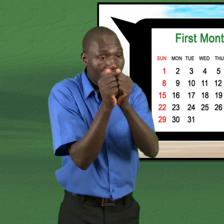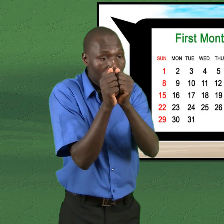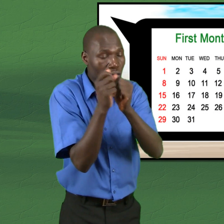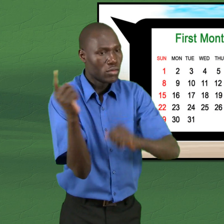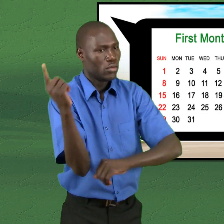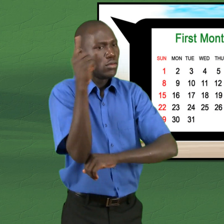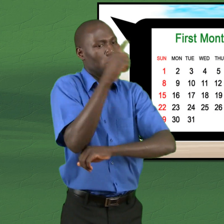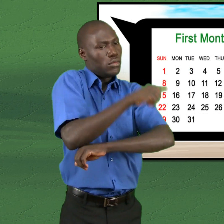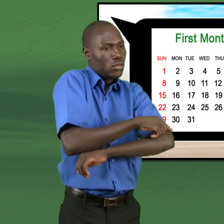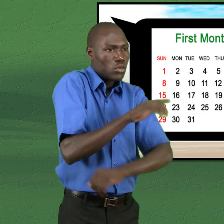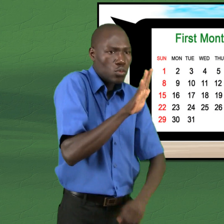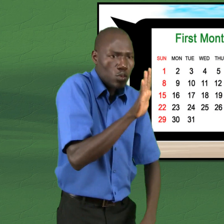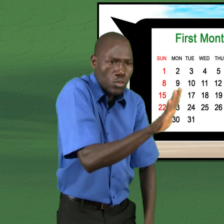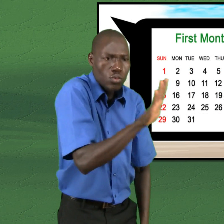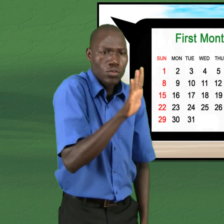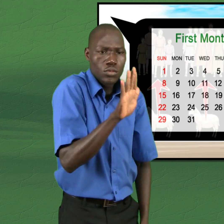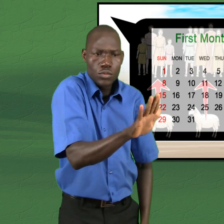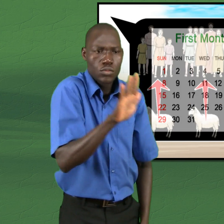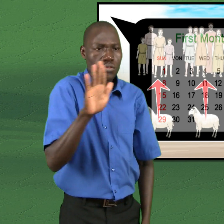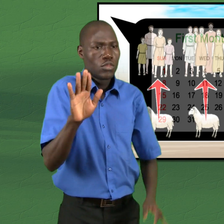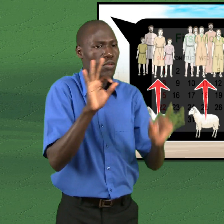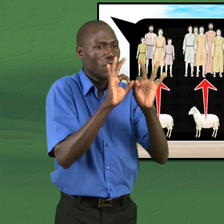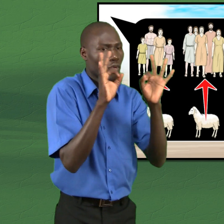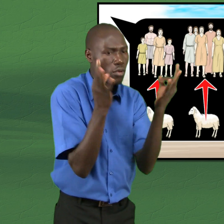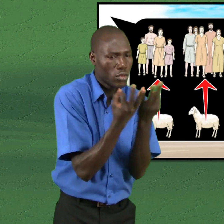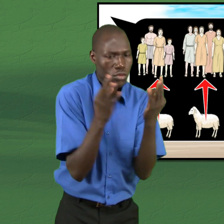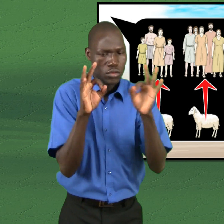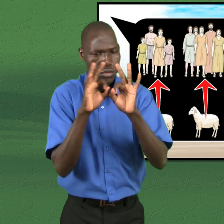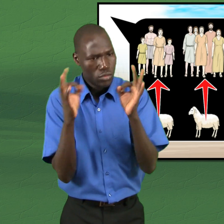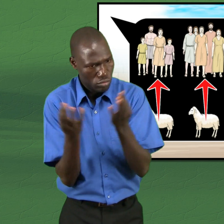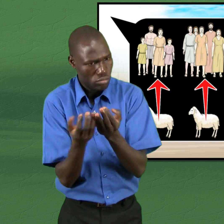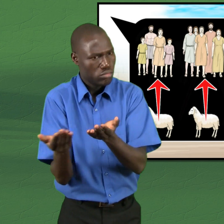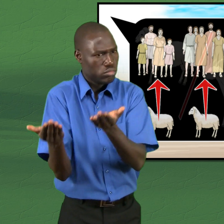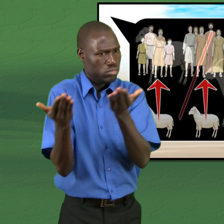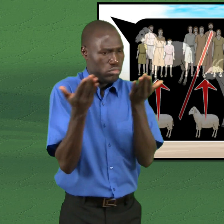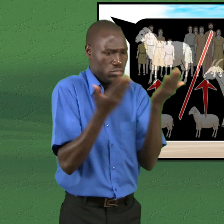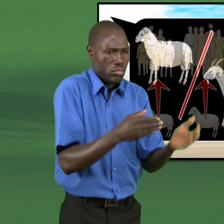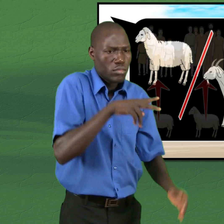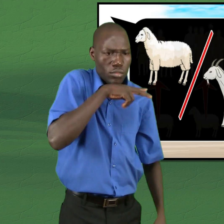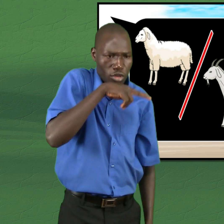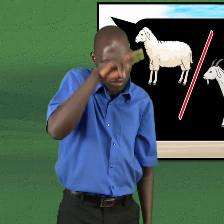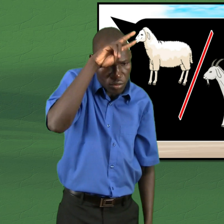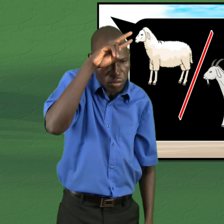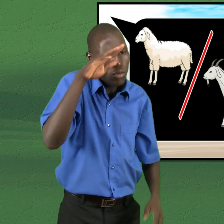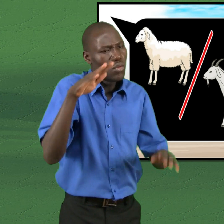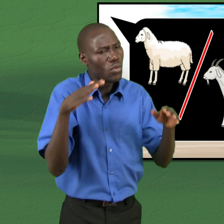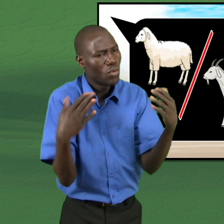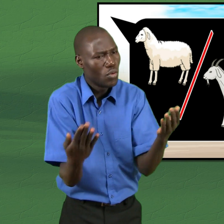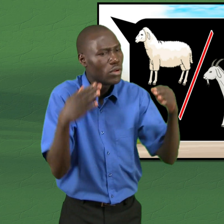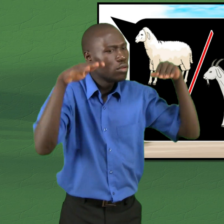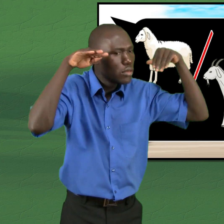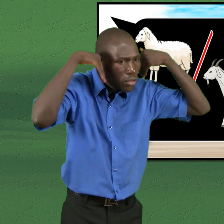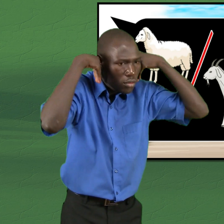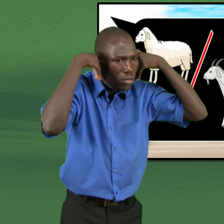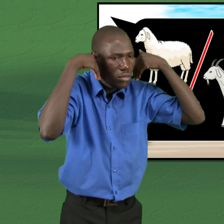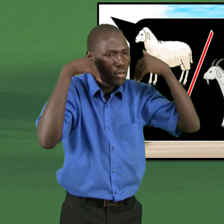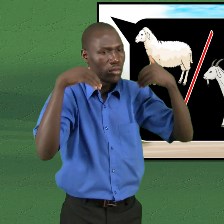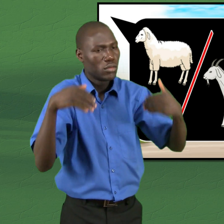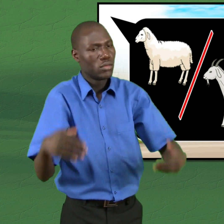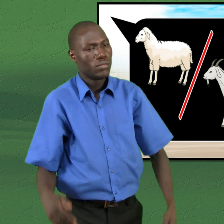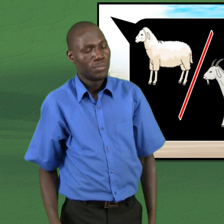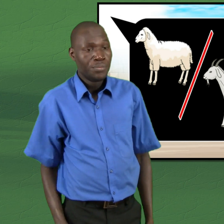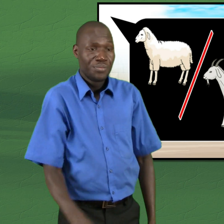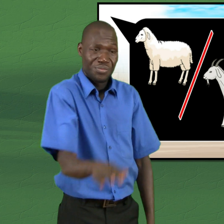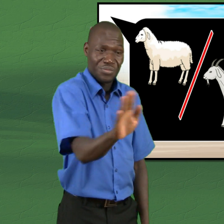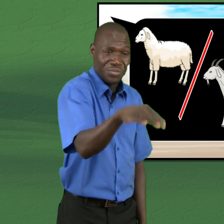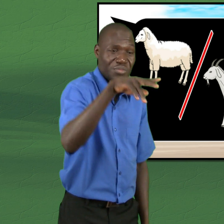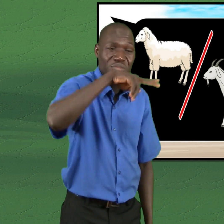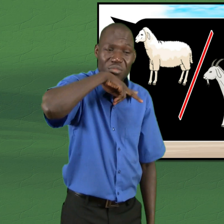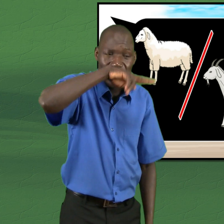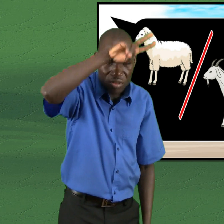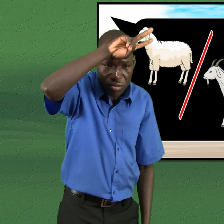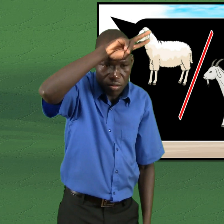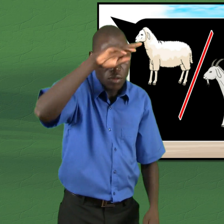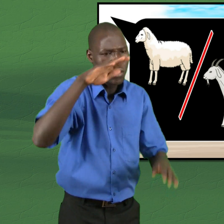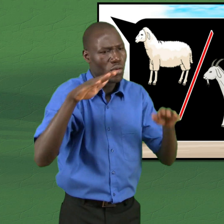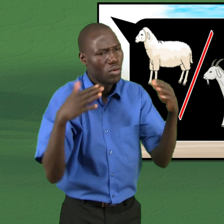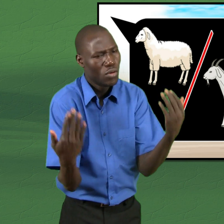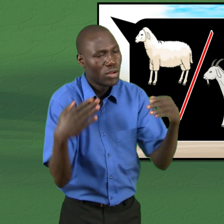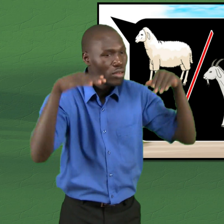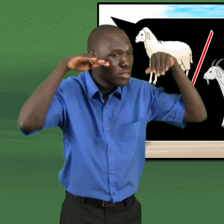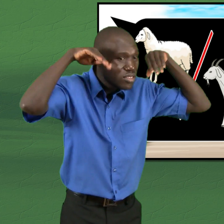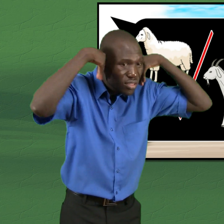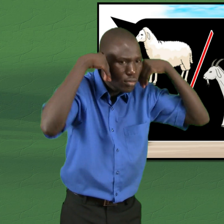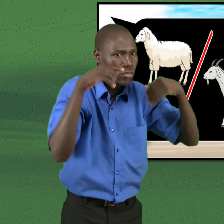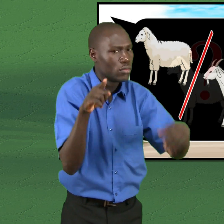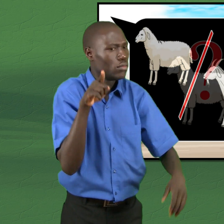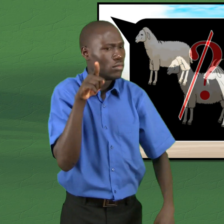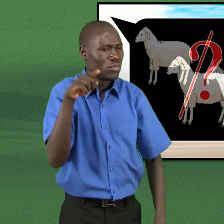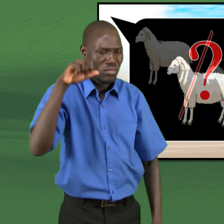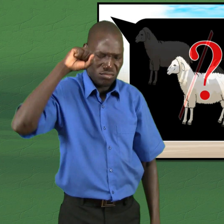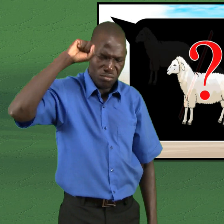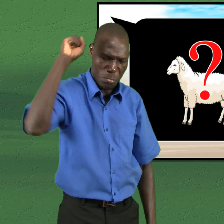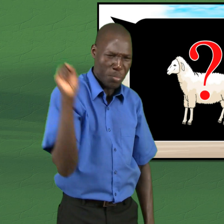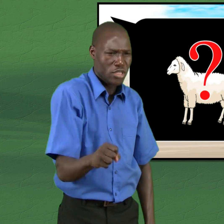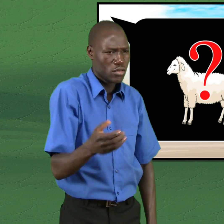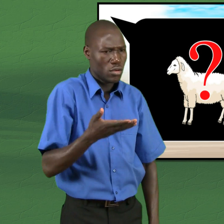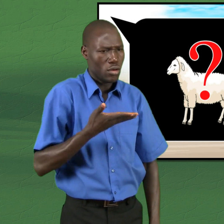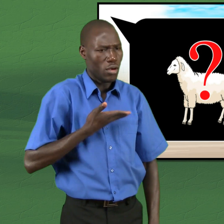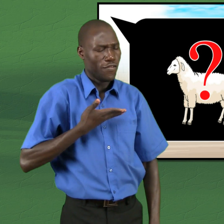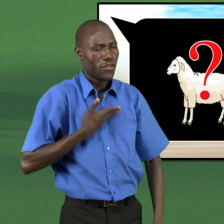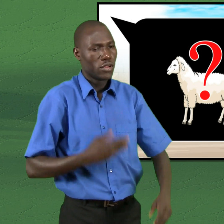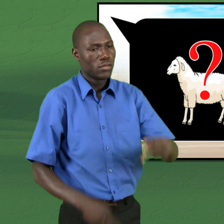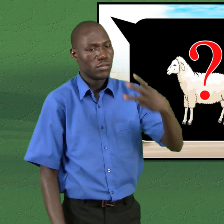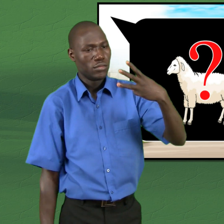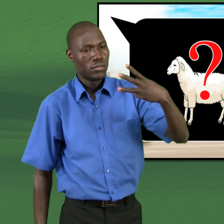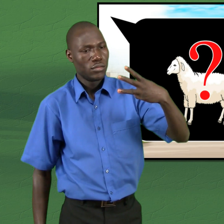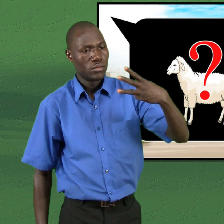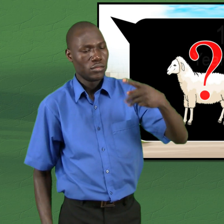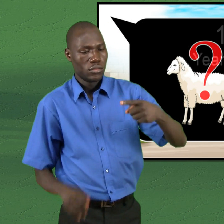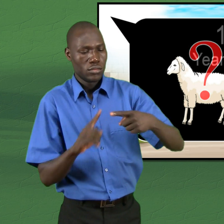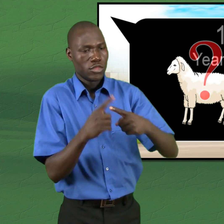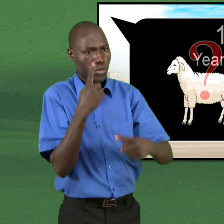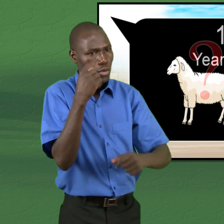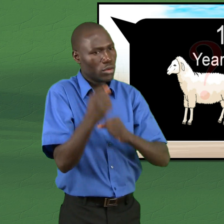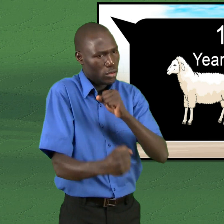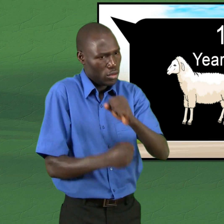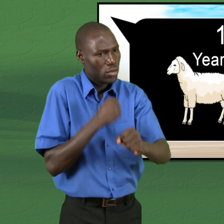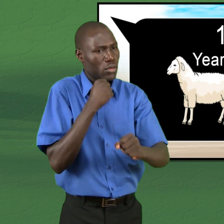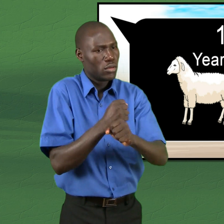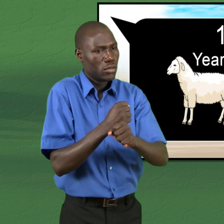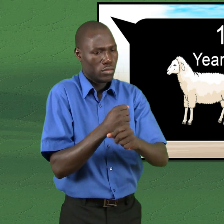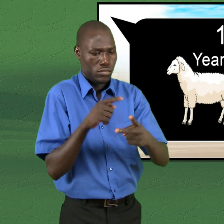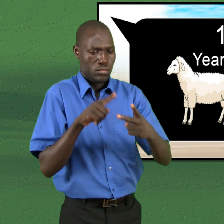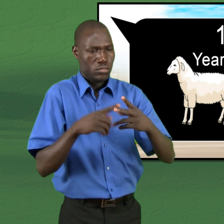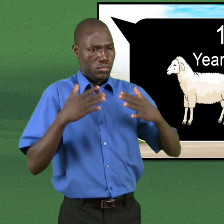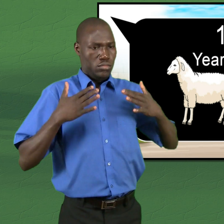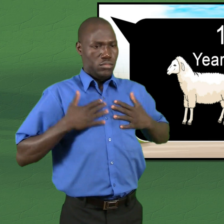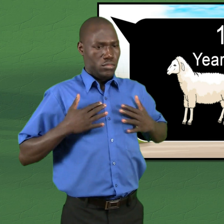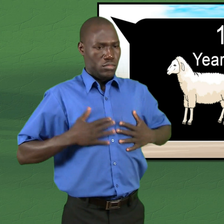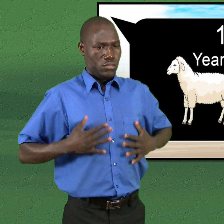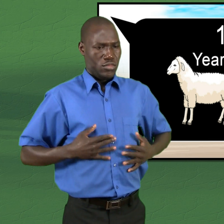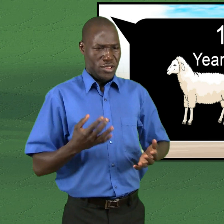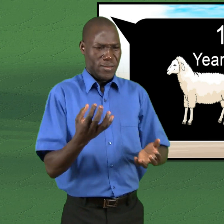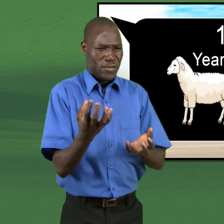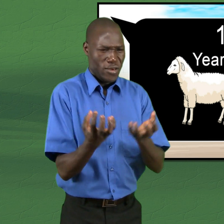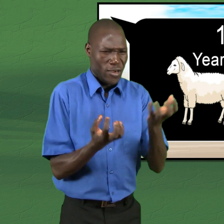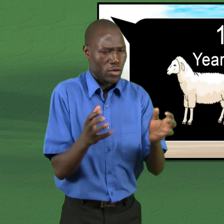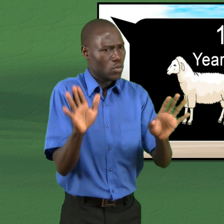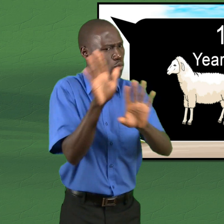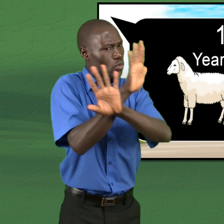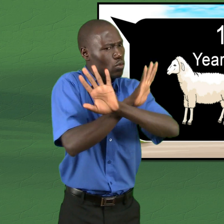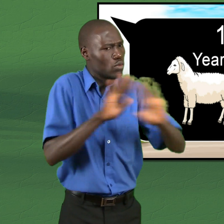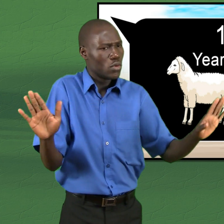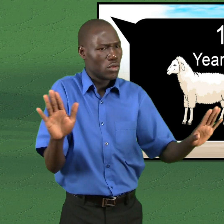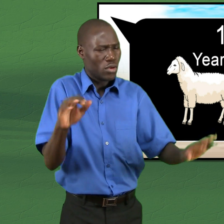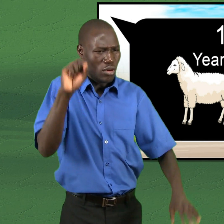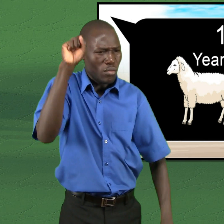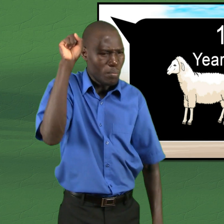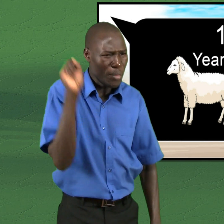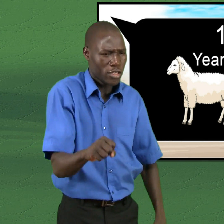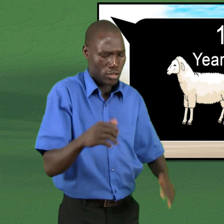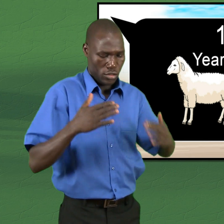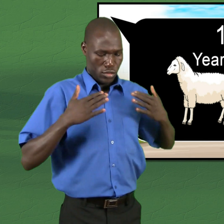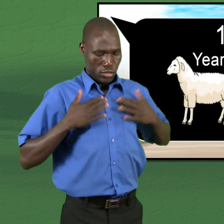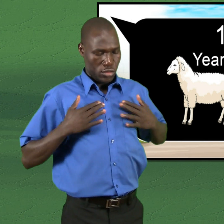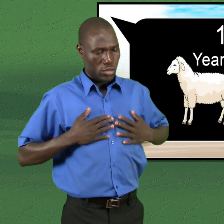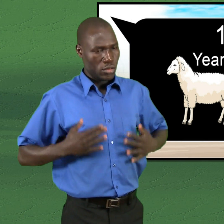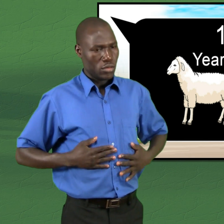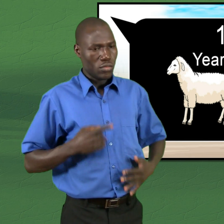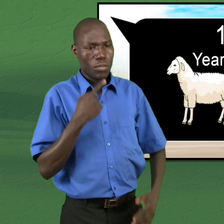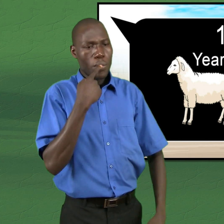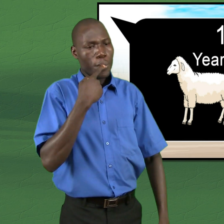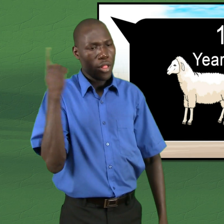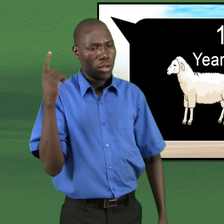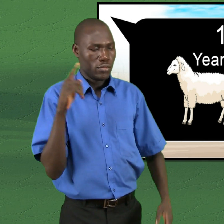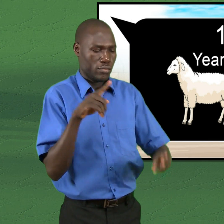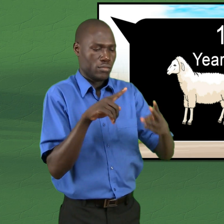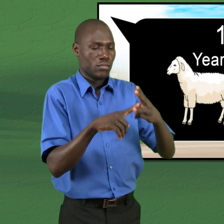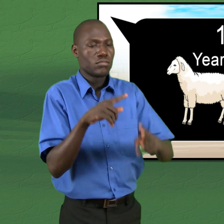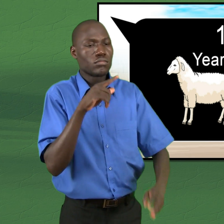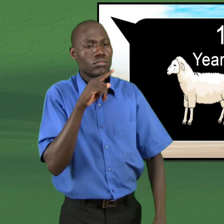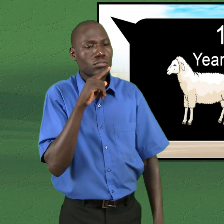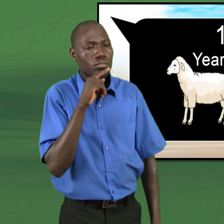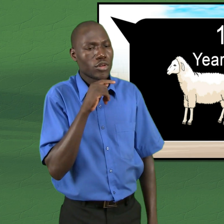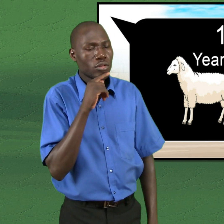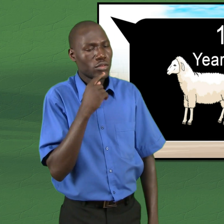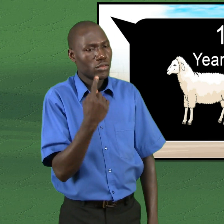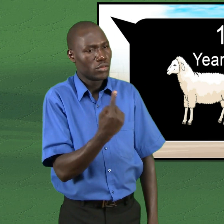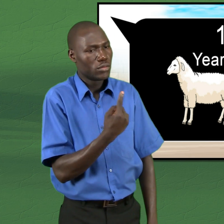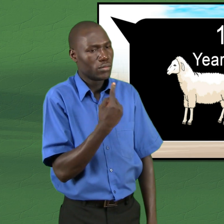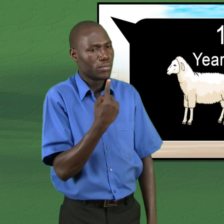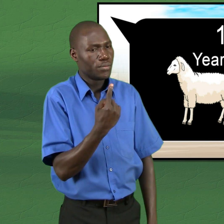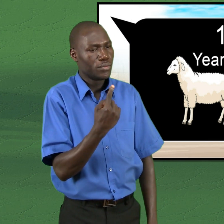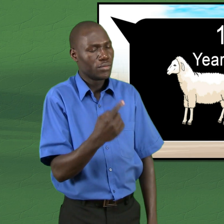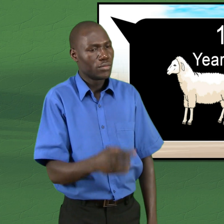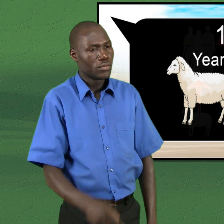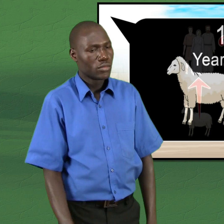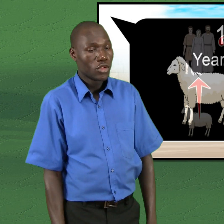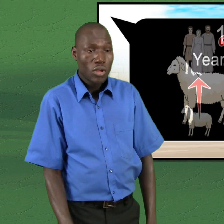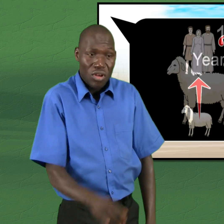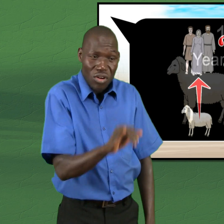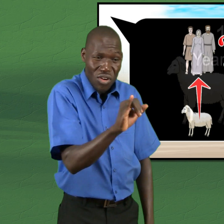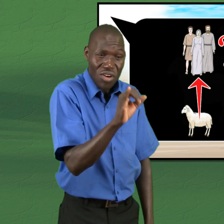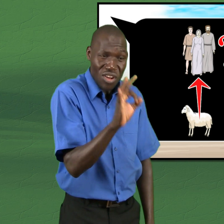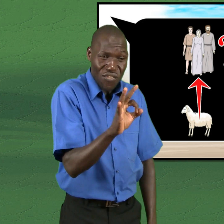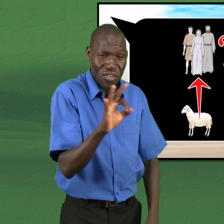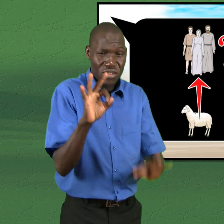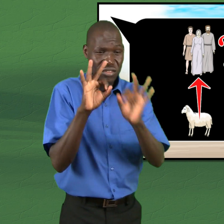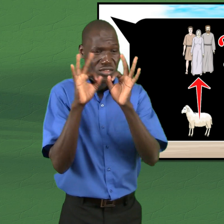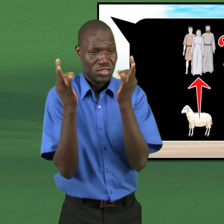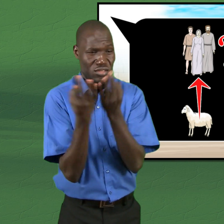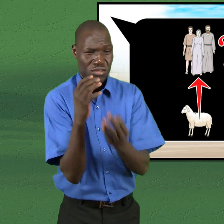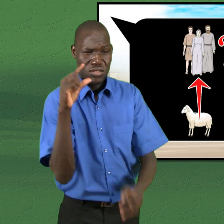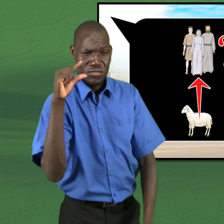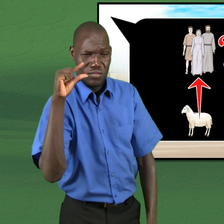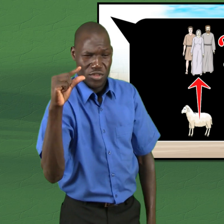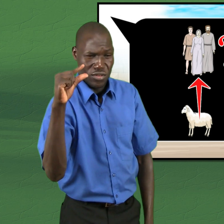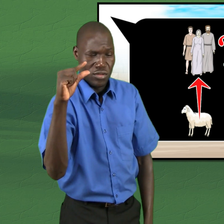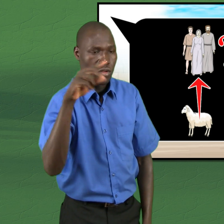Tell the whole congregation of Israel that on the tenth day of this month each man must select a lamb for his family, one per household.